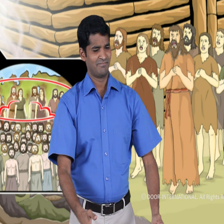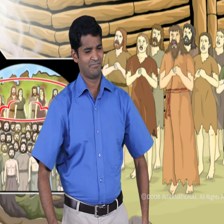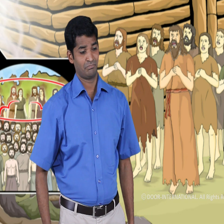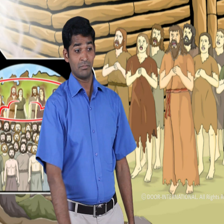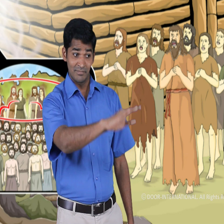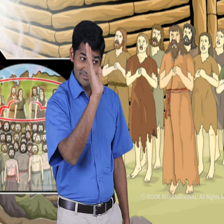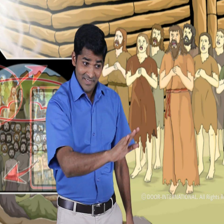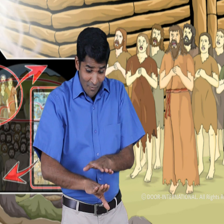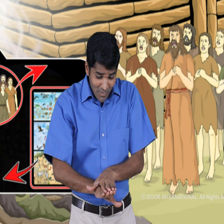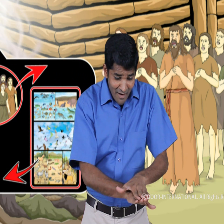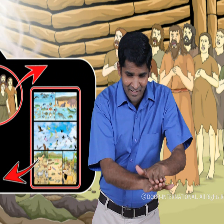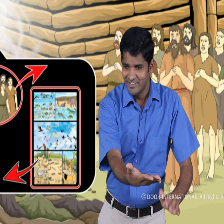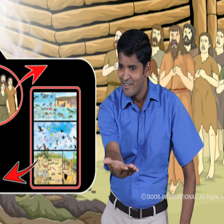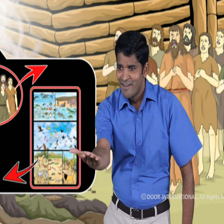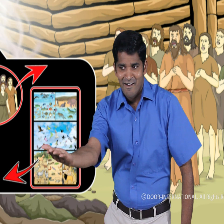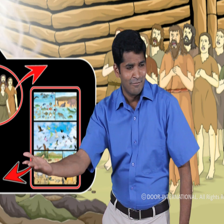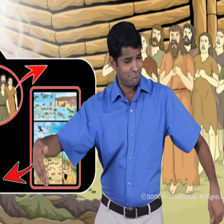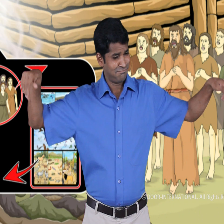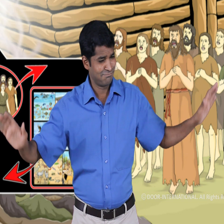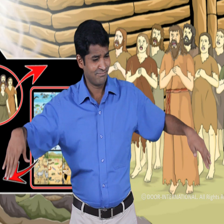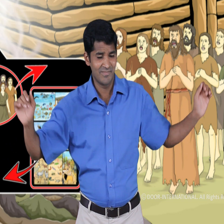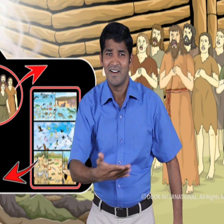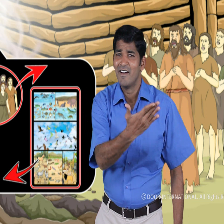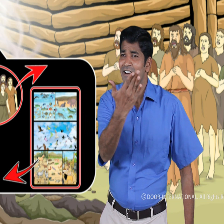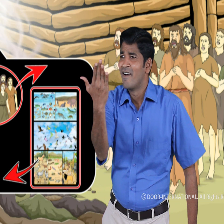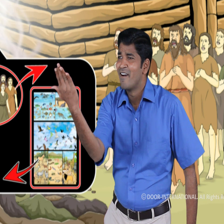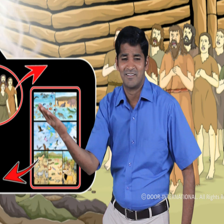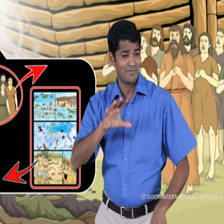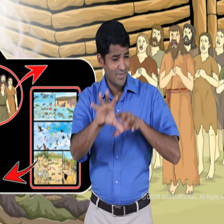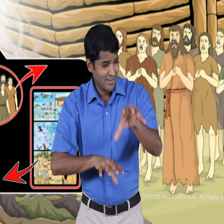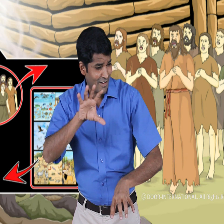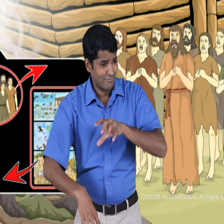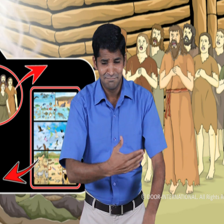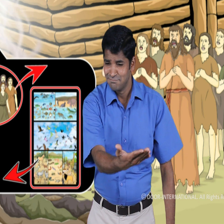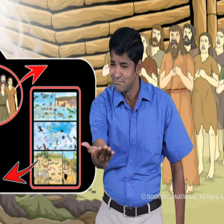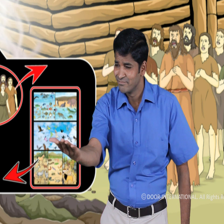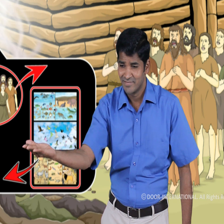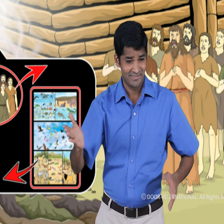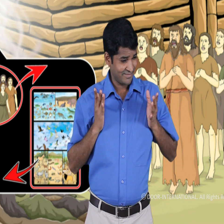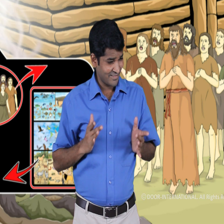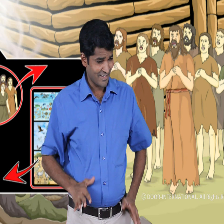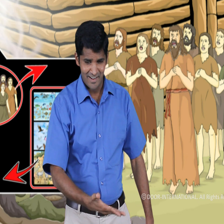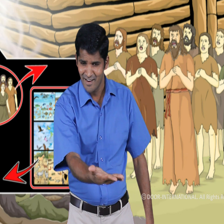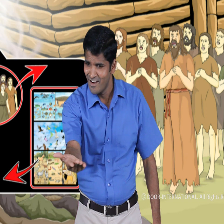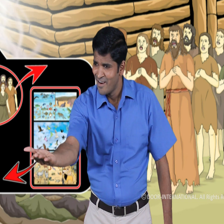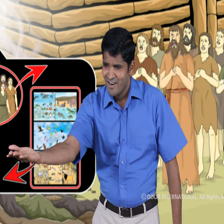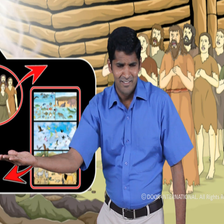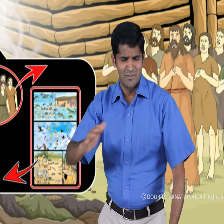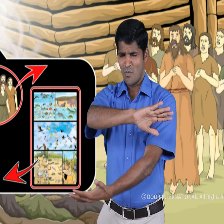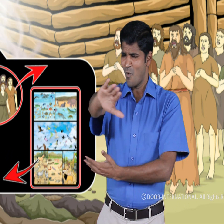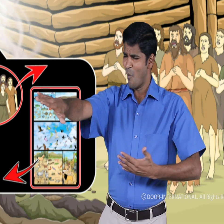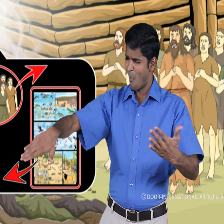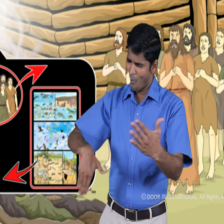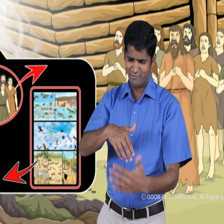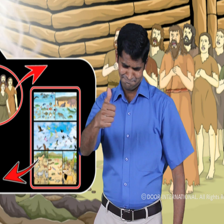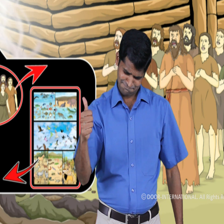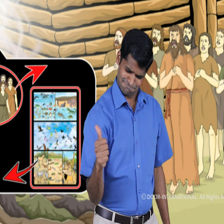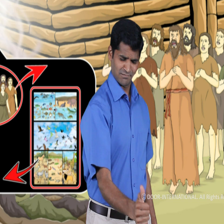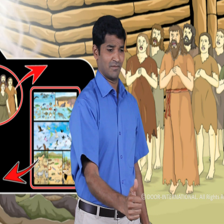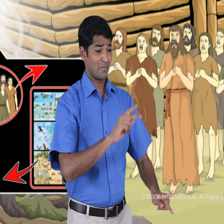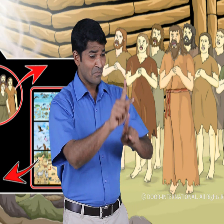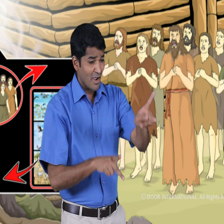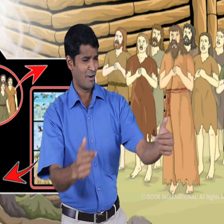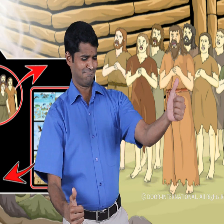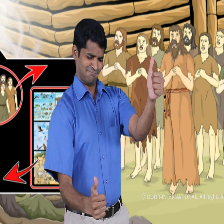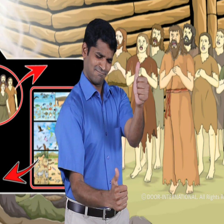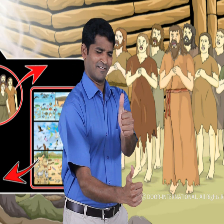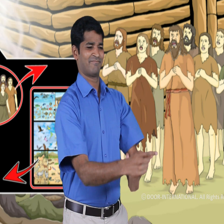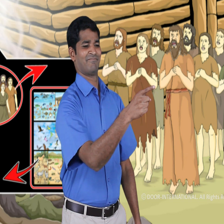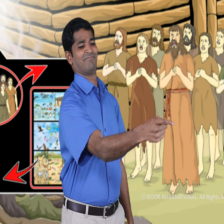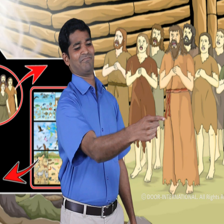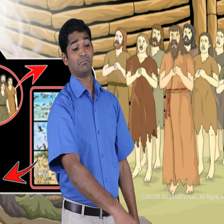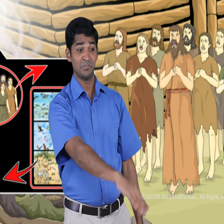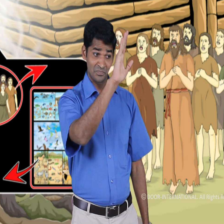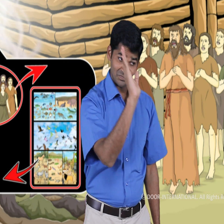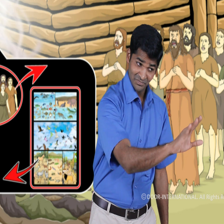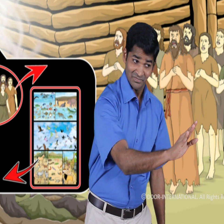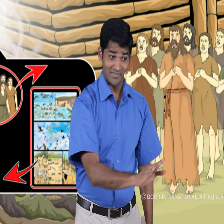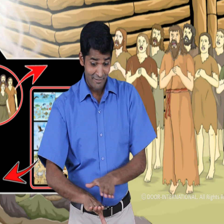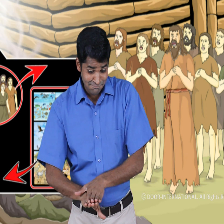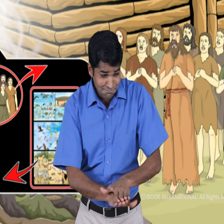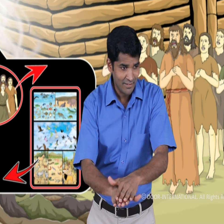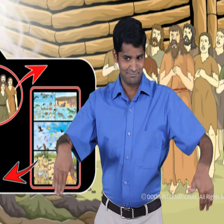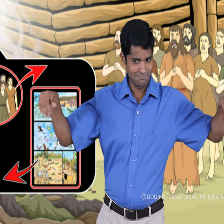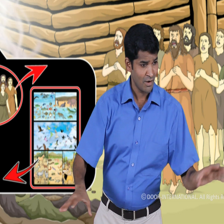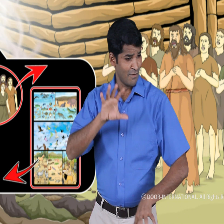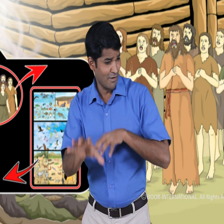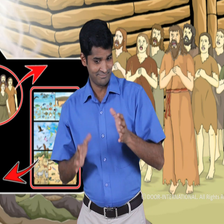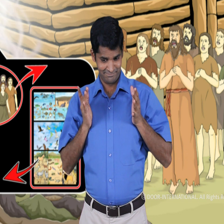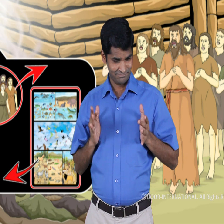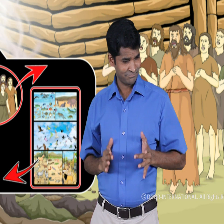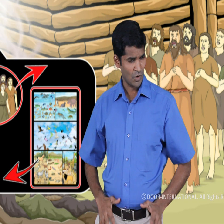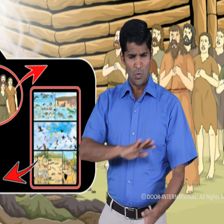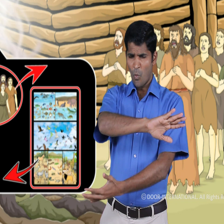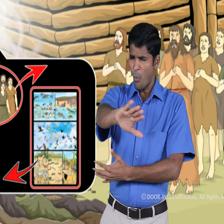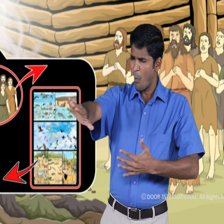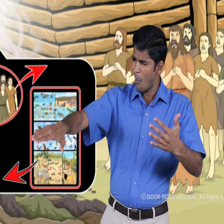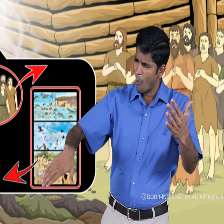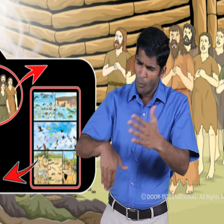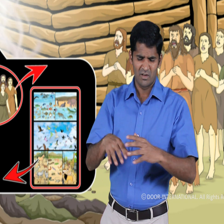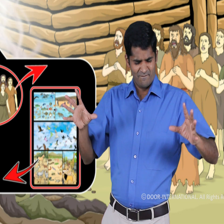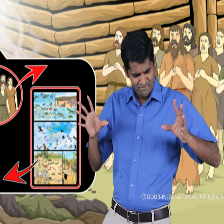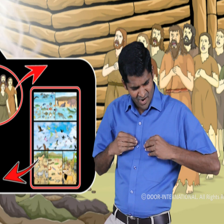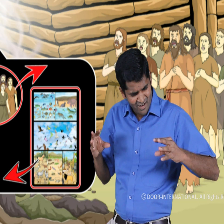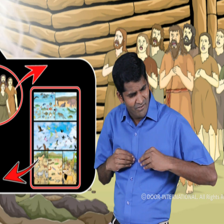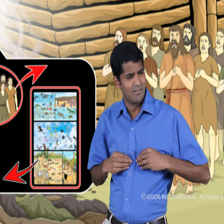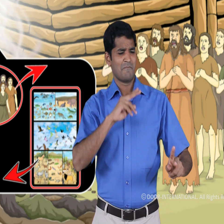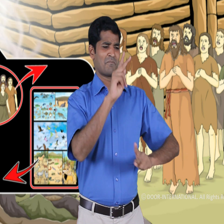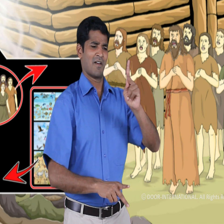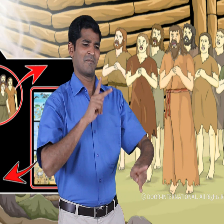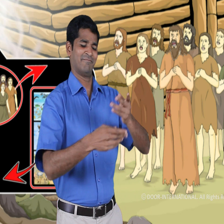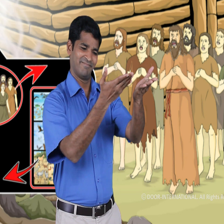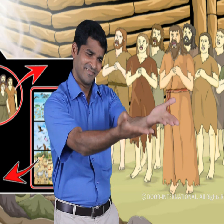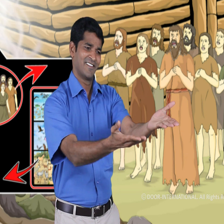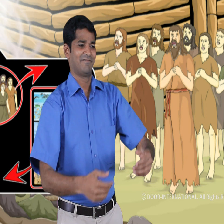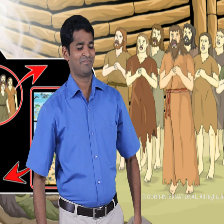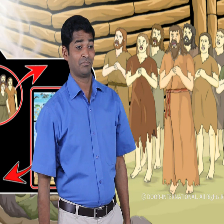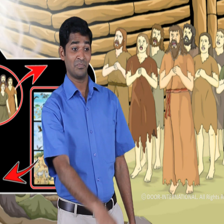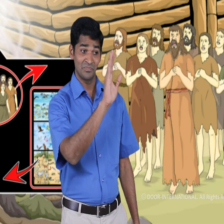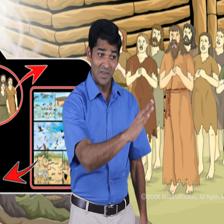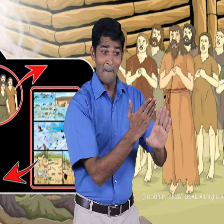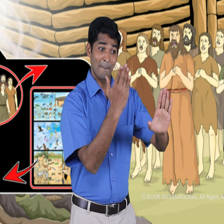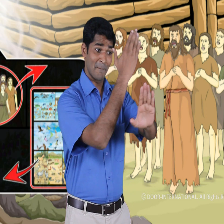The fear and dread of you will fall on every living creature on the earth, every bird of the air, every creature that crawls on the ground, and all the fish of the sea.